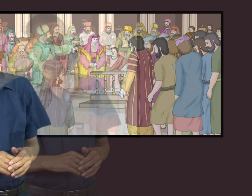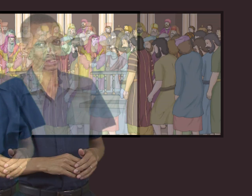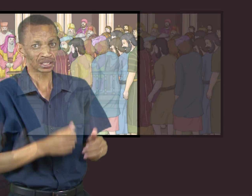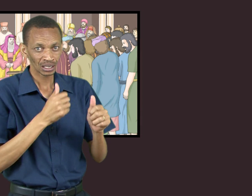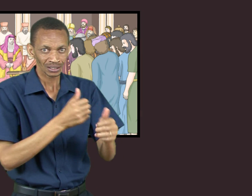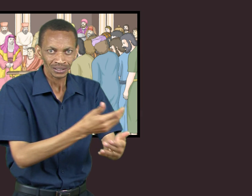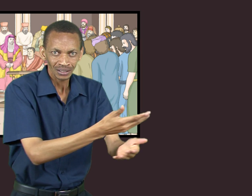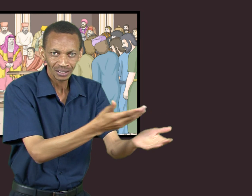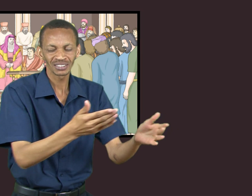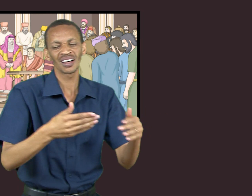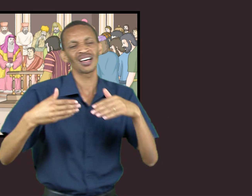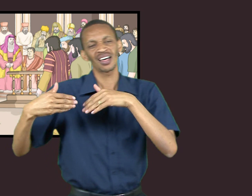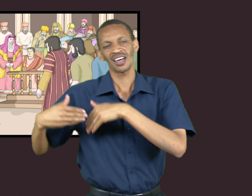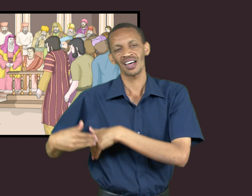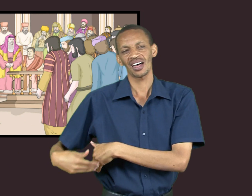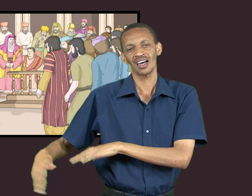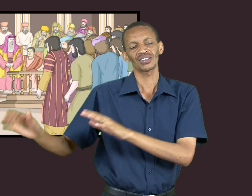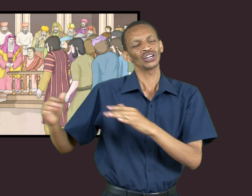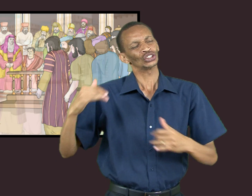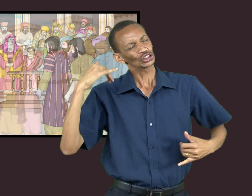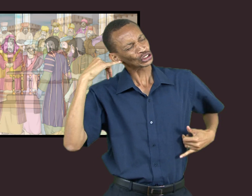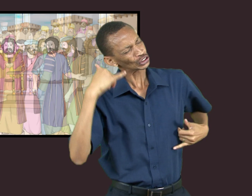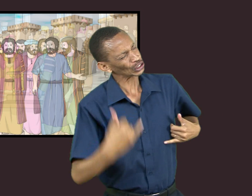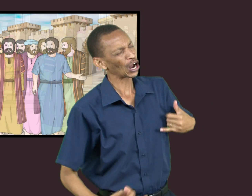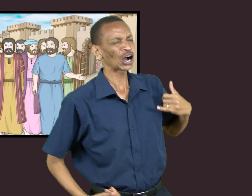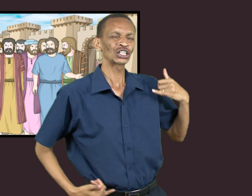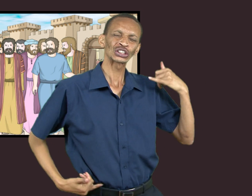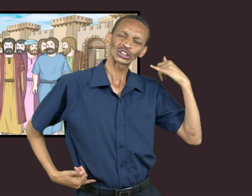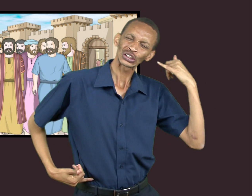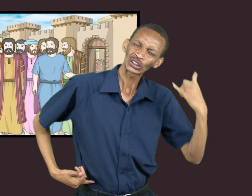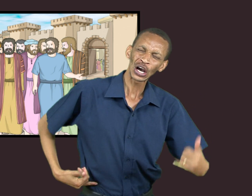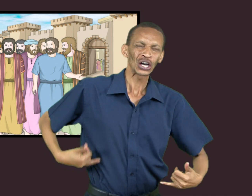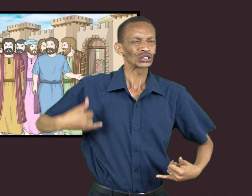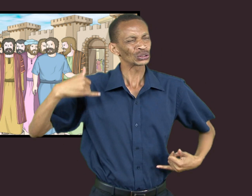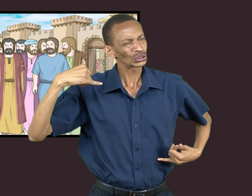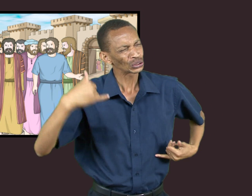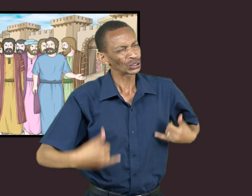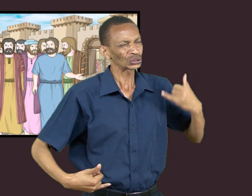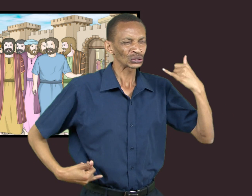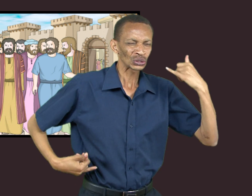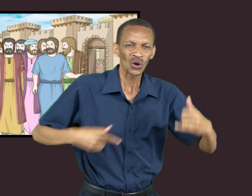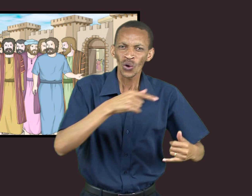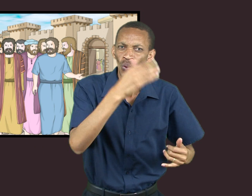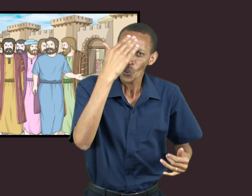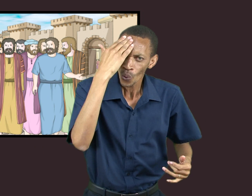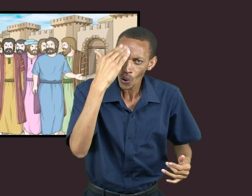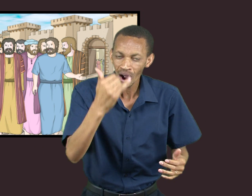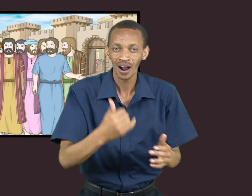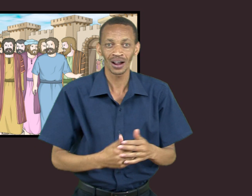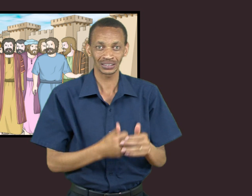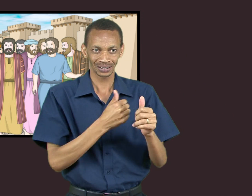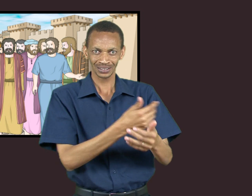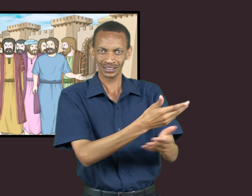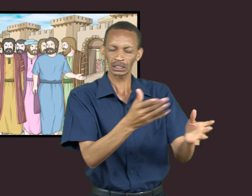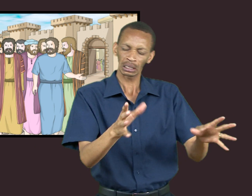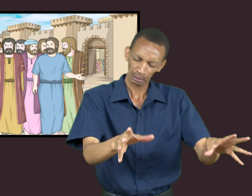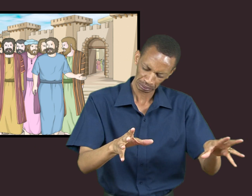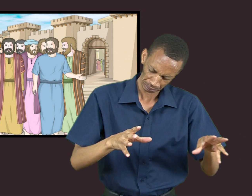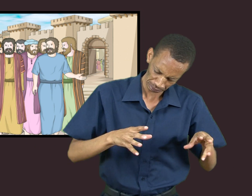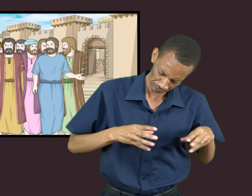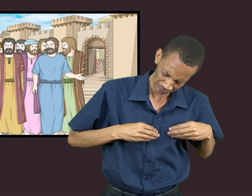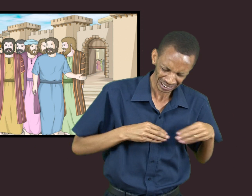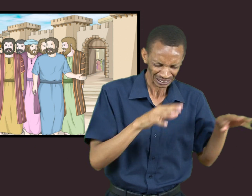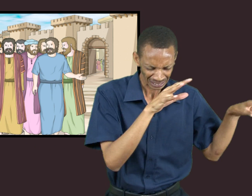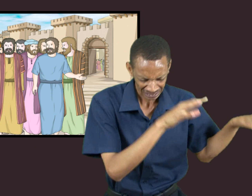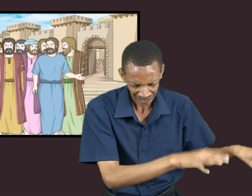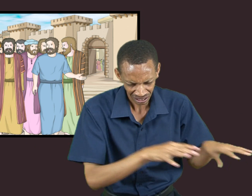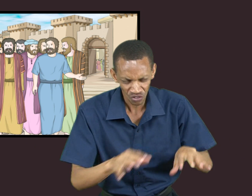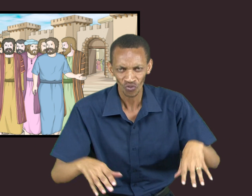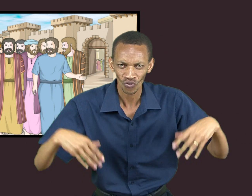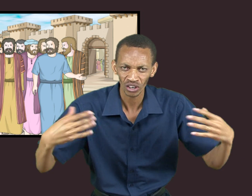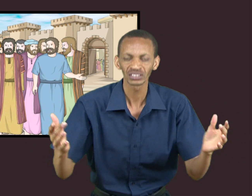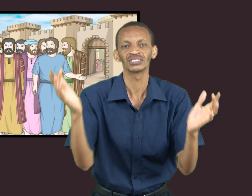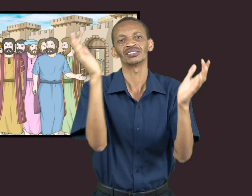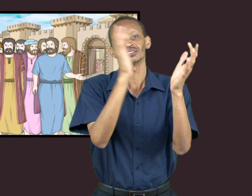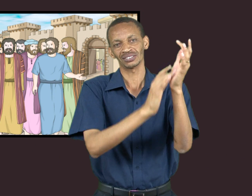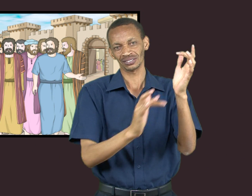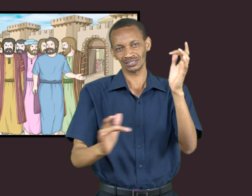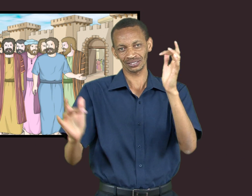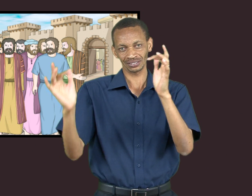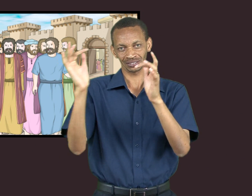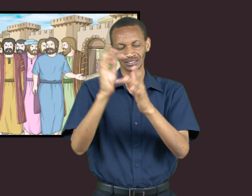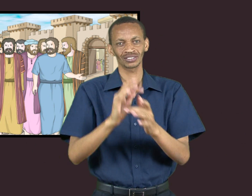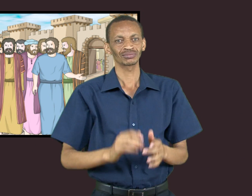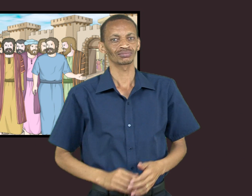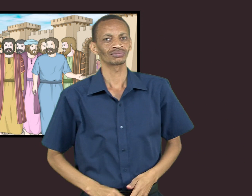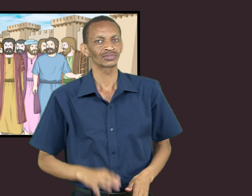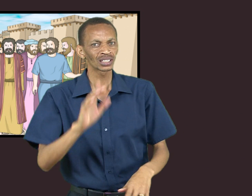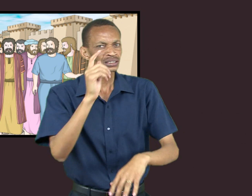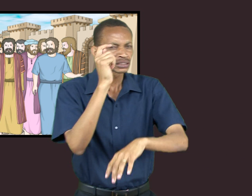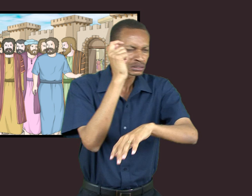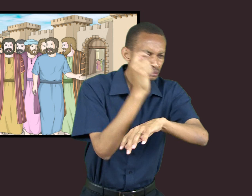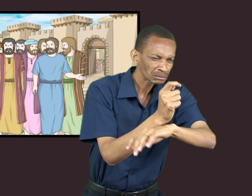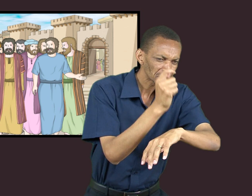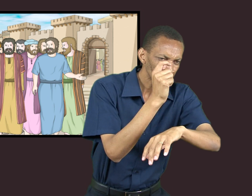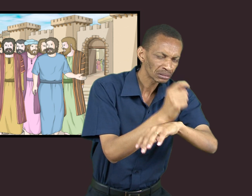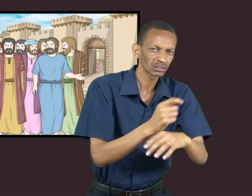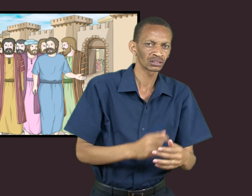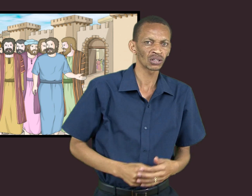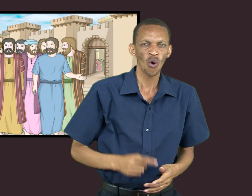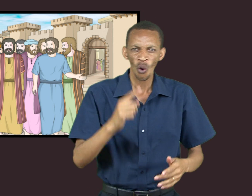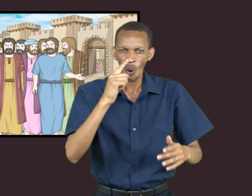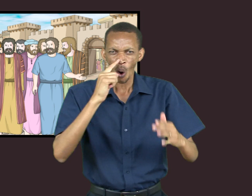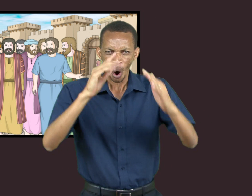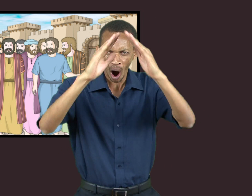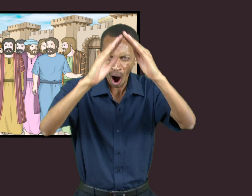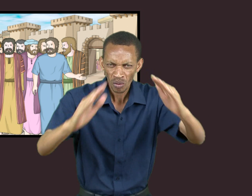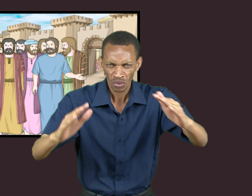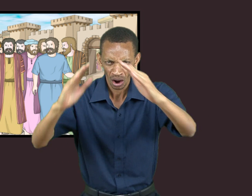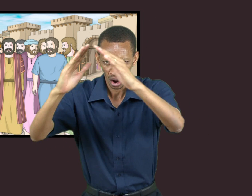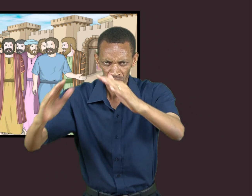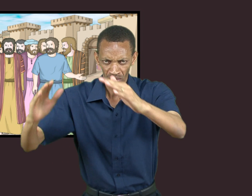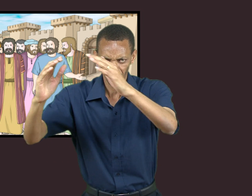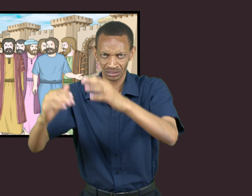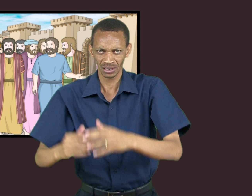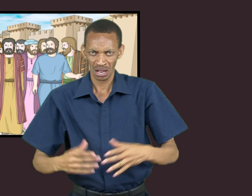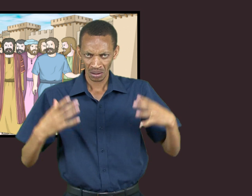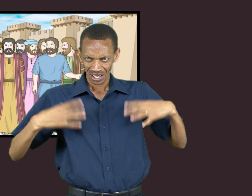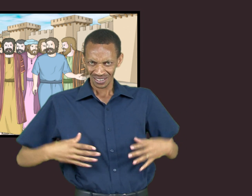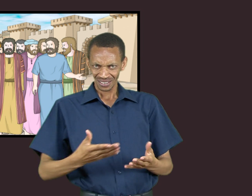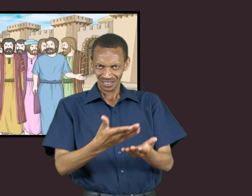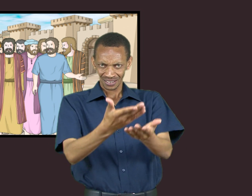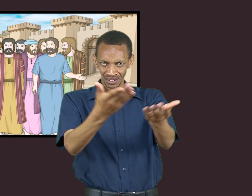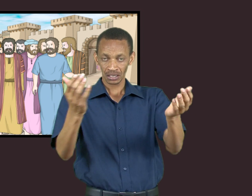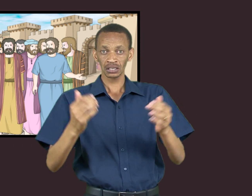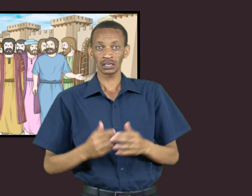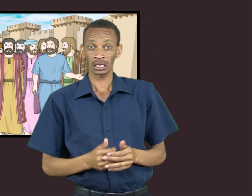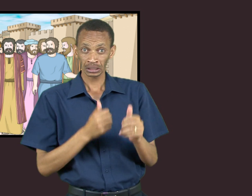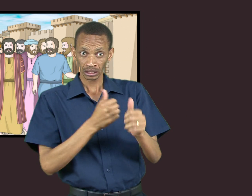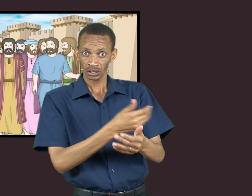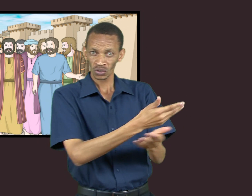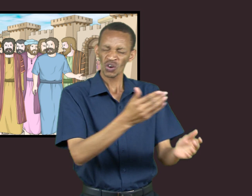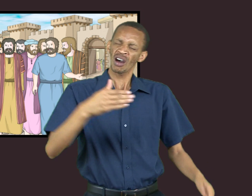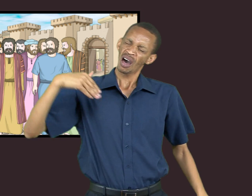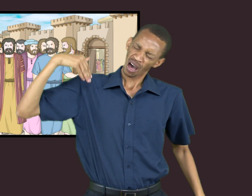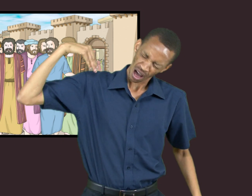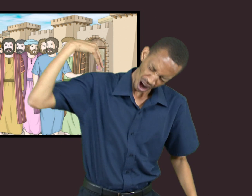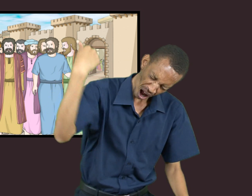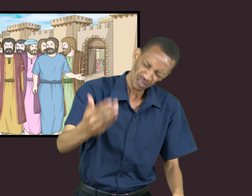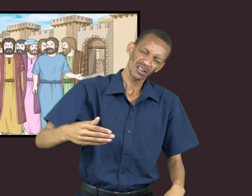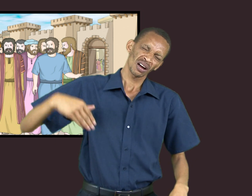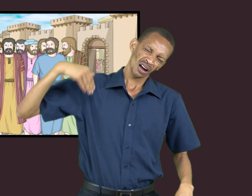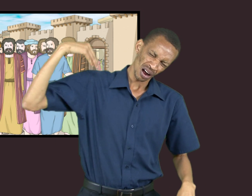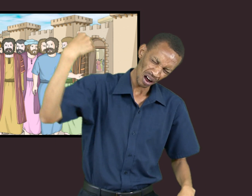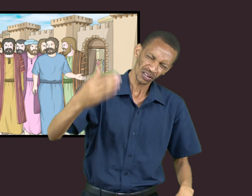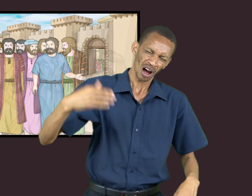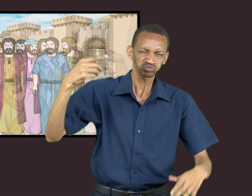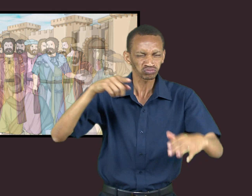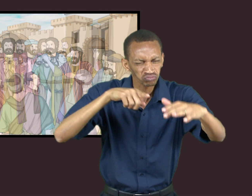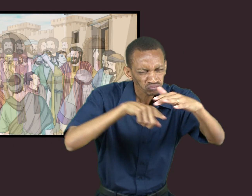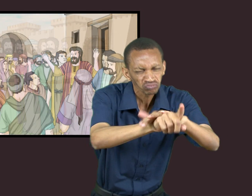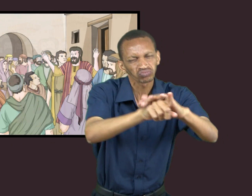The apostles left the Sanhedrin, rejoicing that they had been counted worthy of suffering disgrace for the Name.